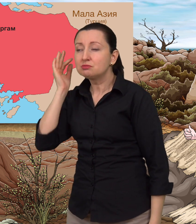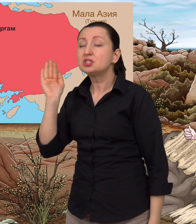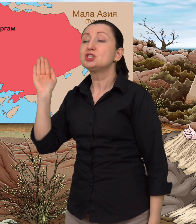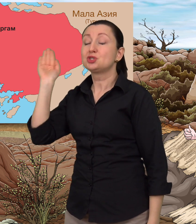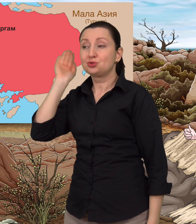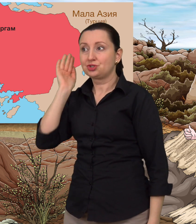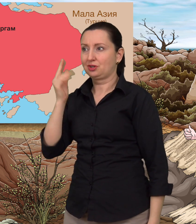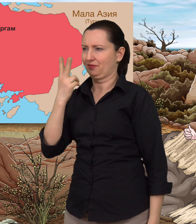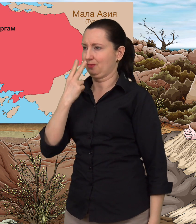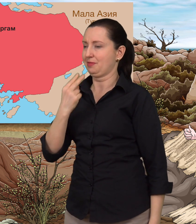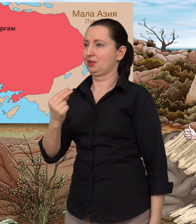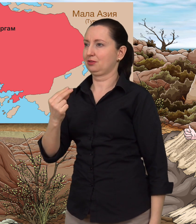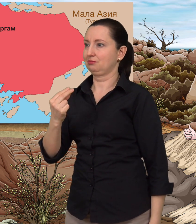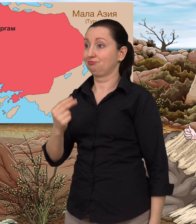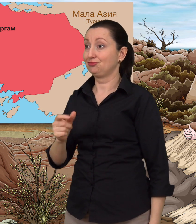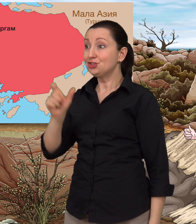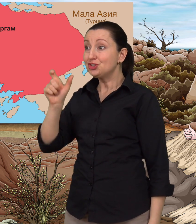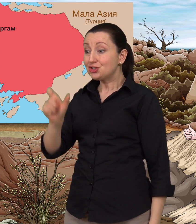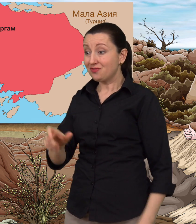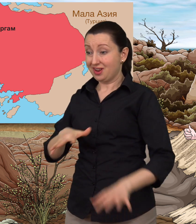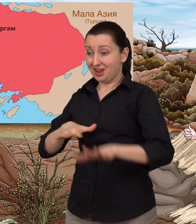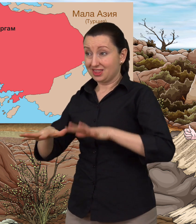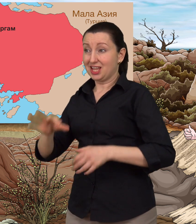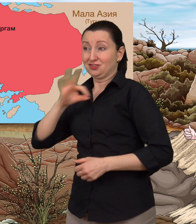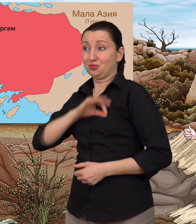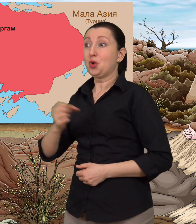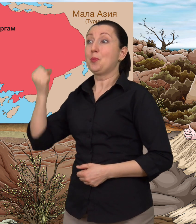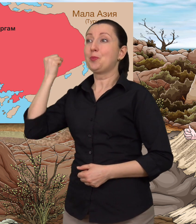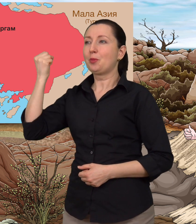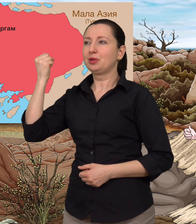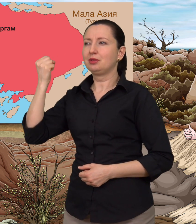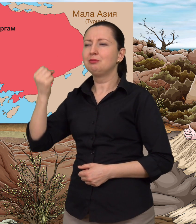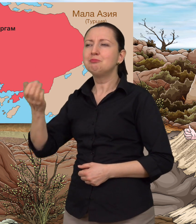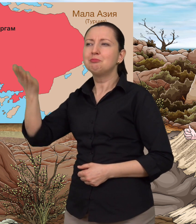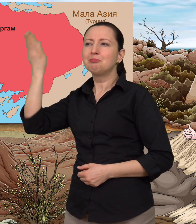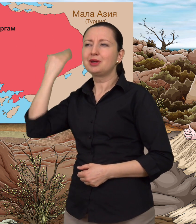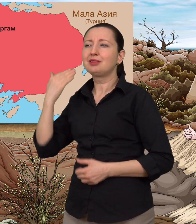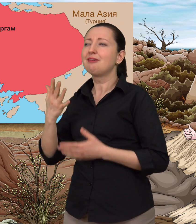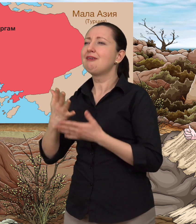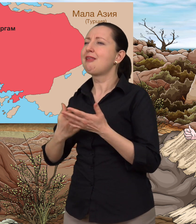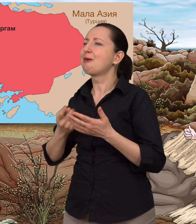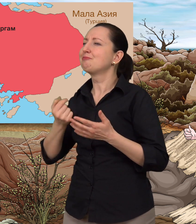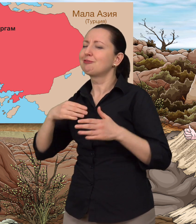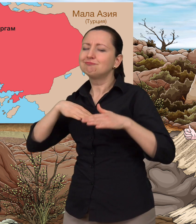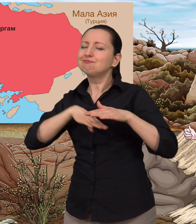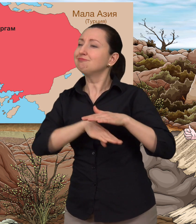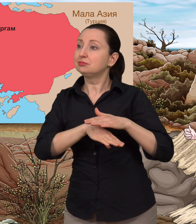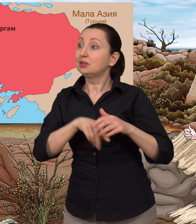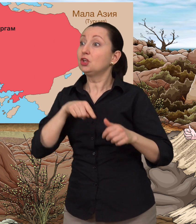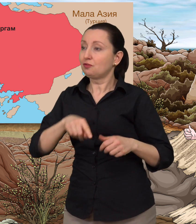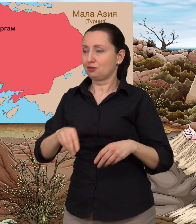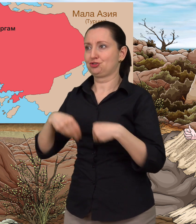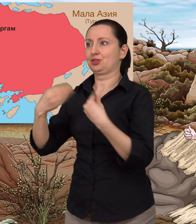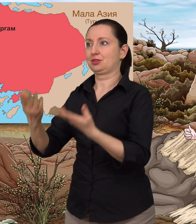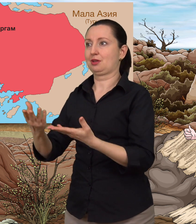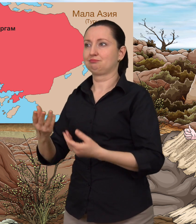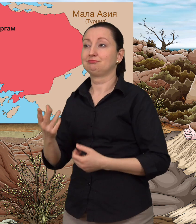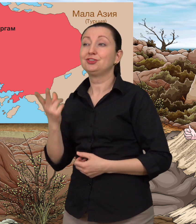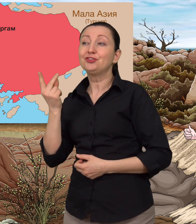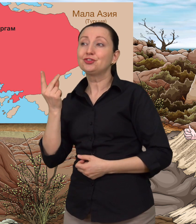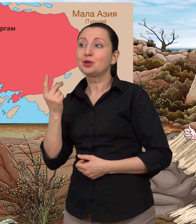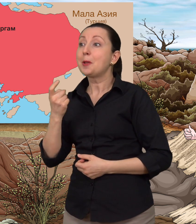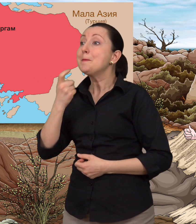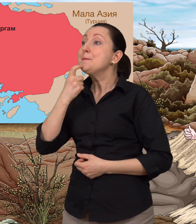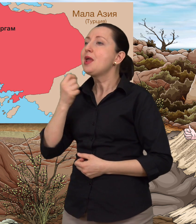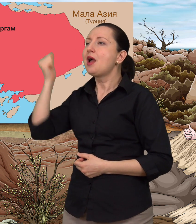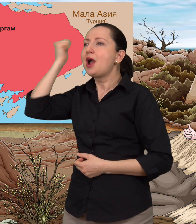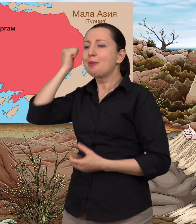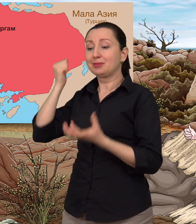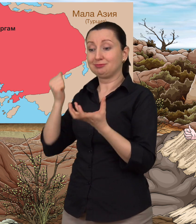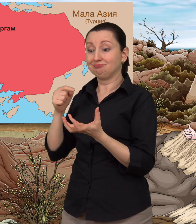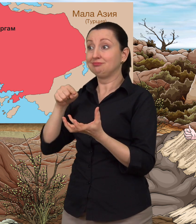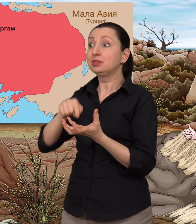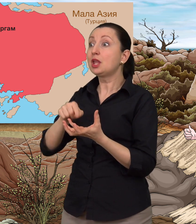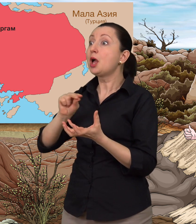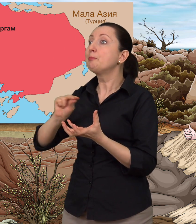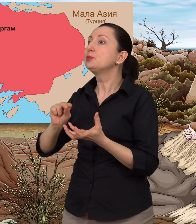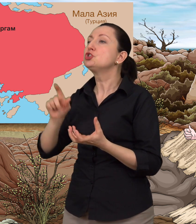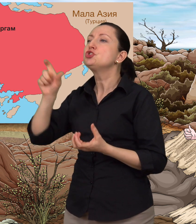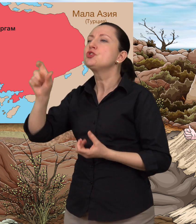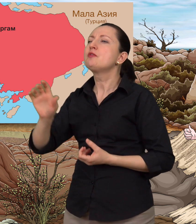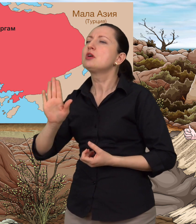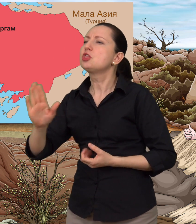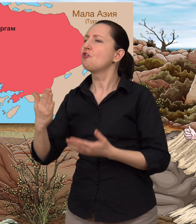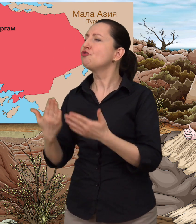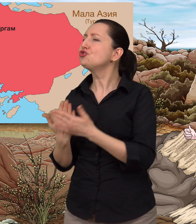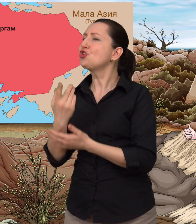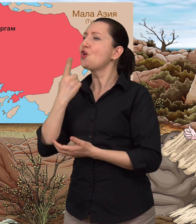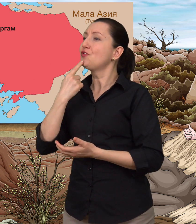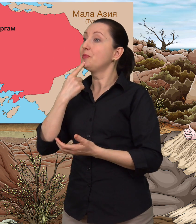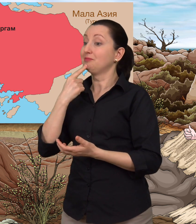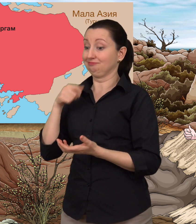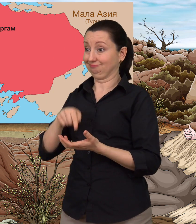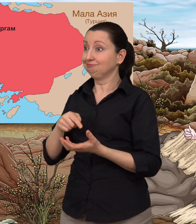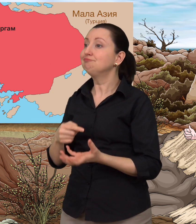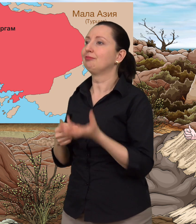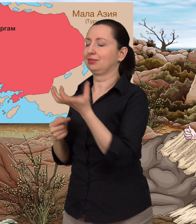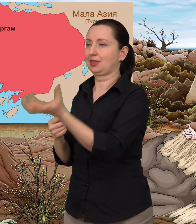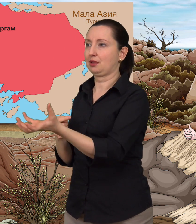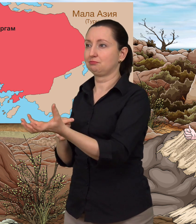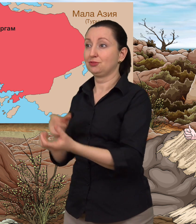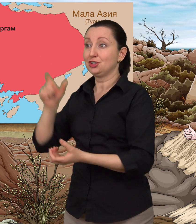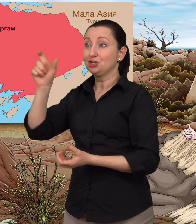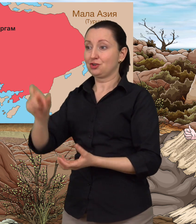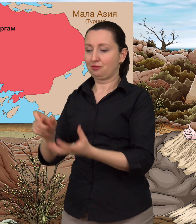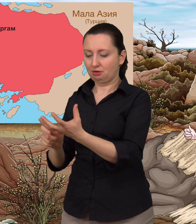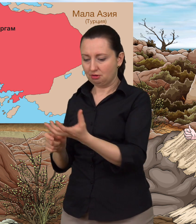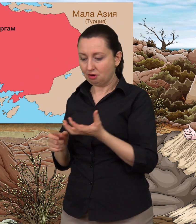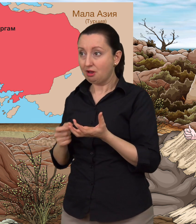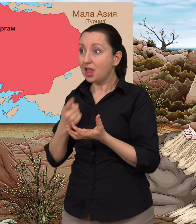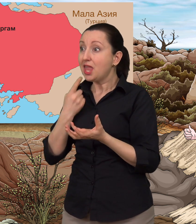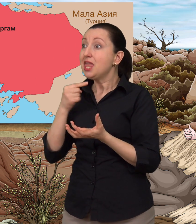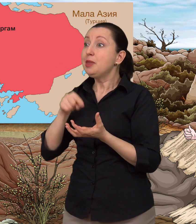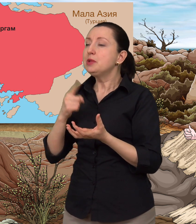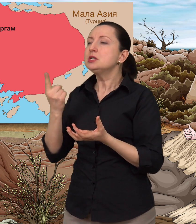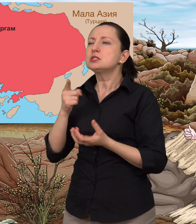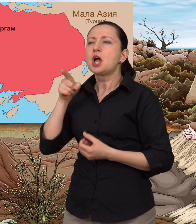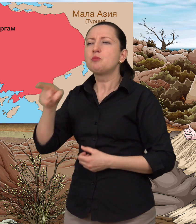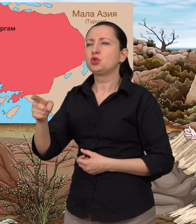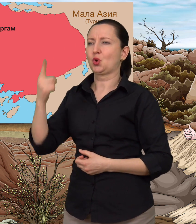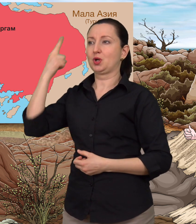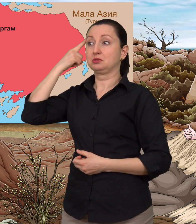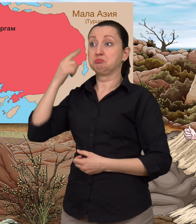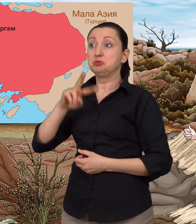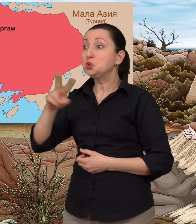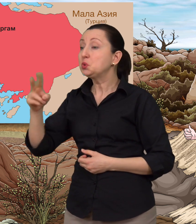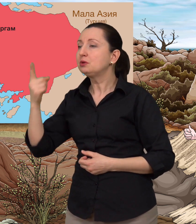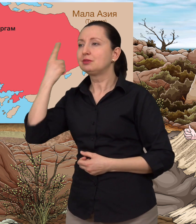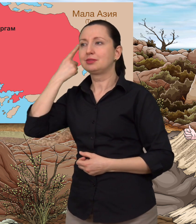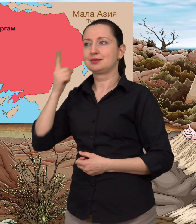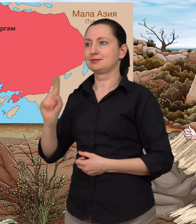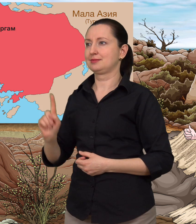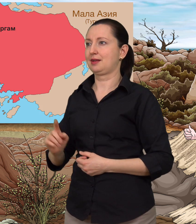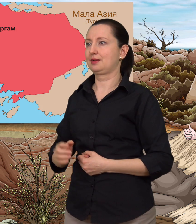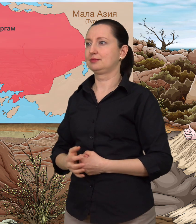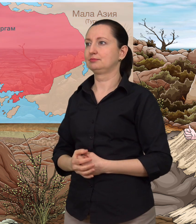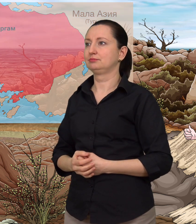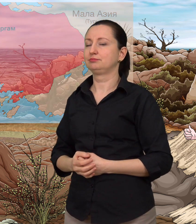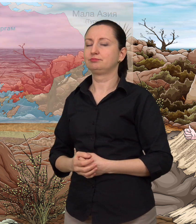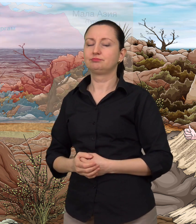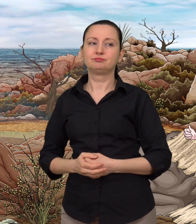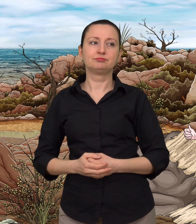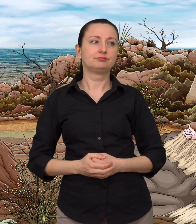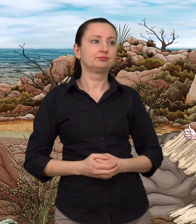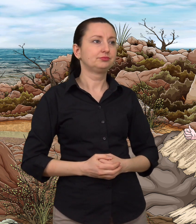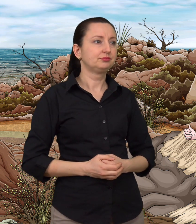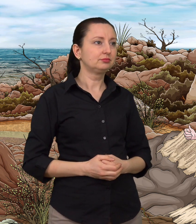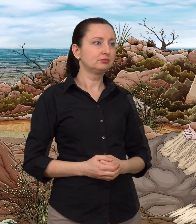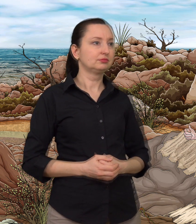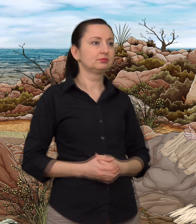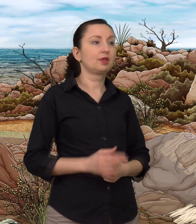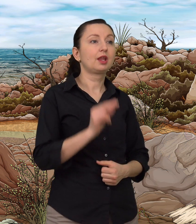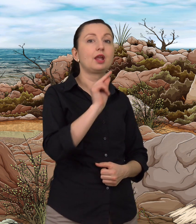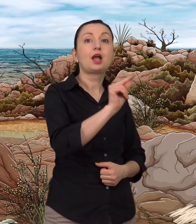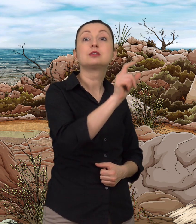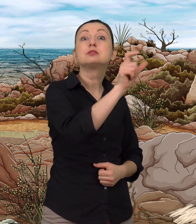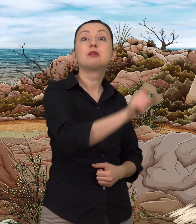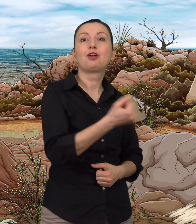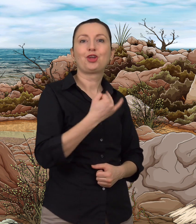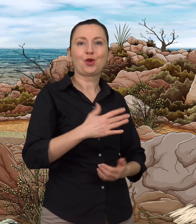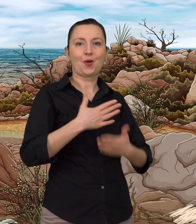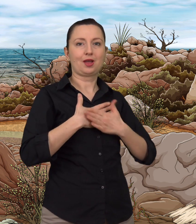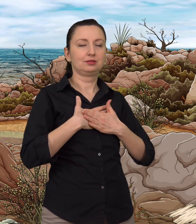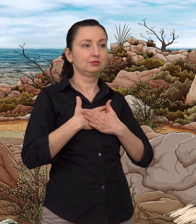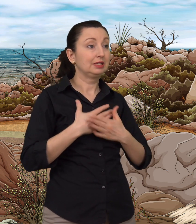To the one who overcomes, I will give the hidden manna. I will also give him a white stone inscribed with a new name, known only to the one who receives it.